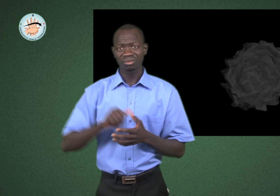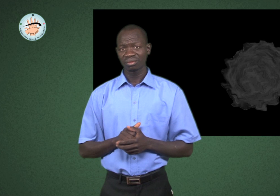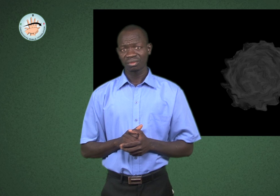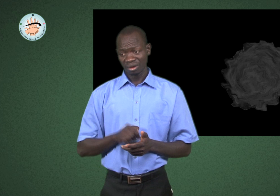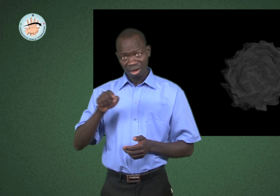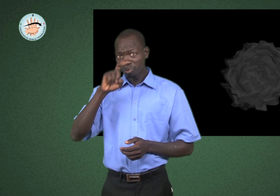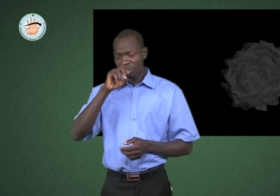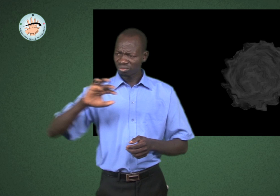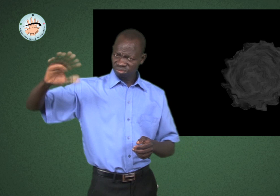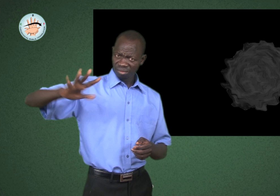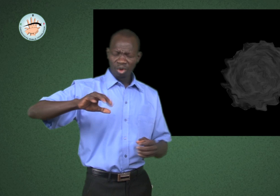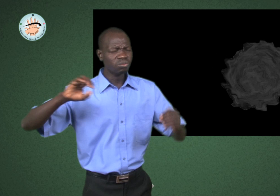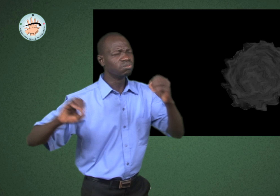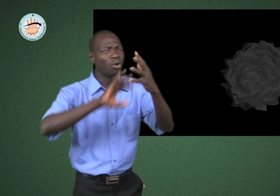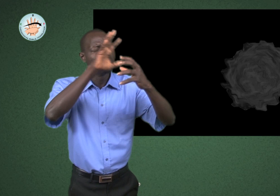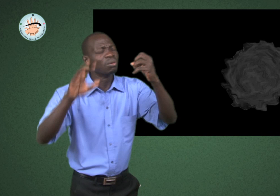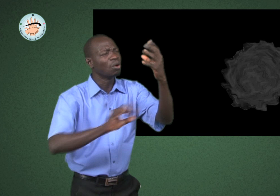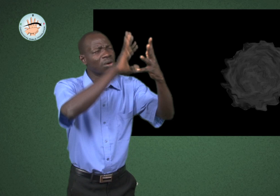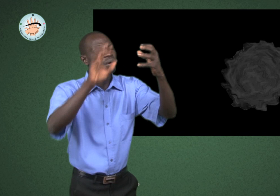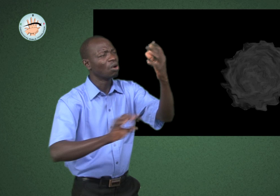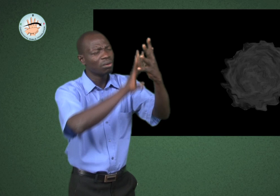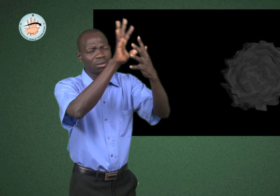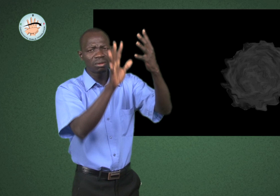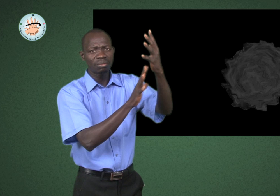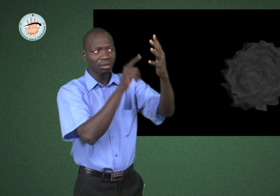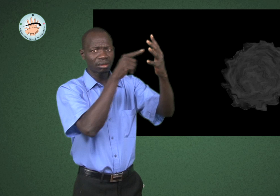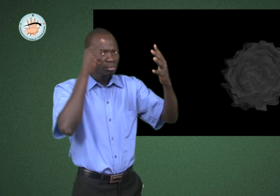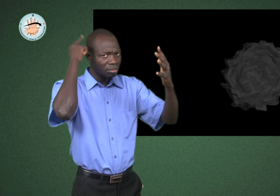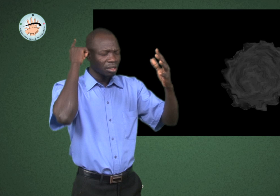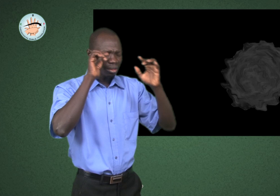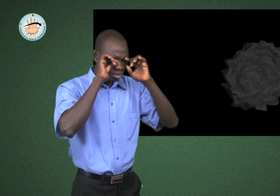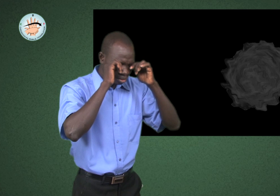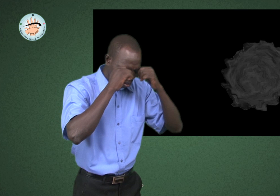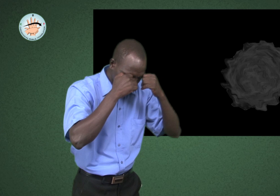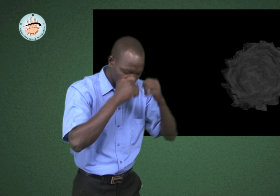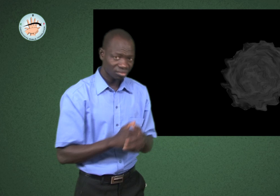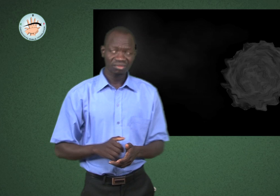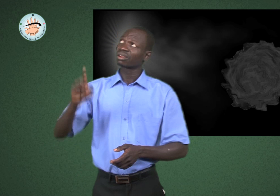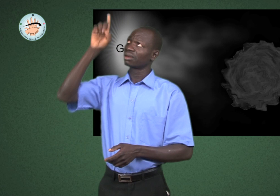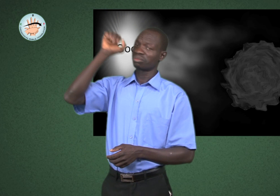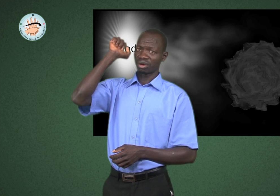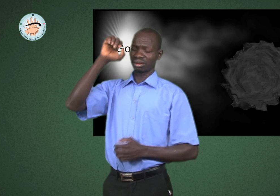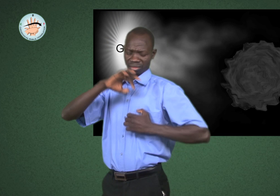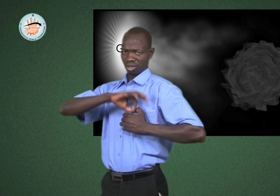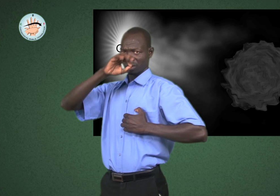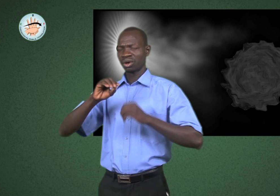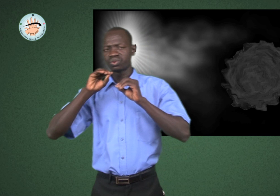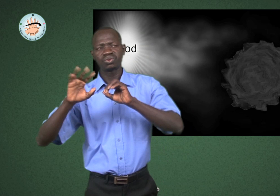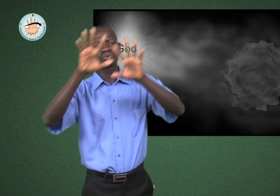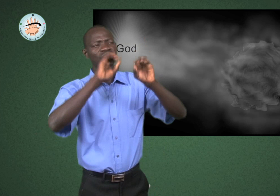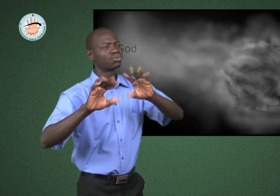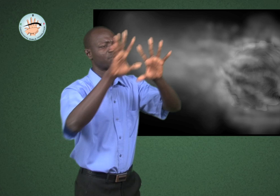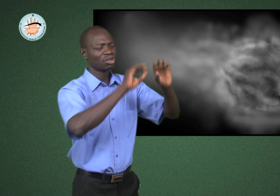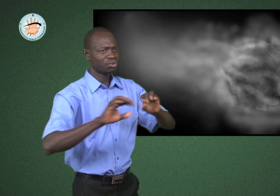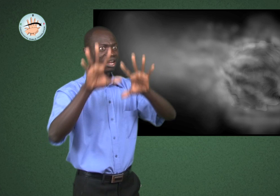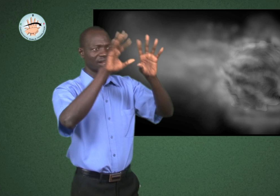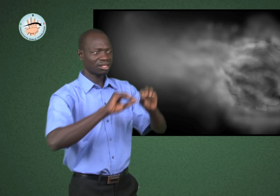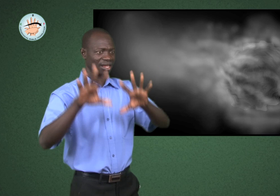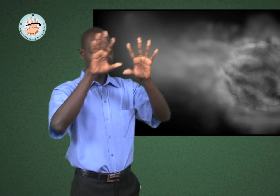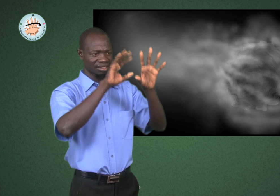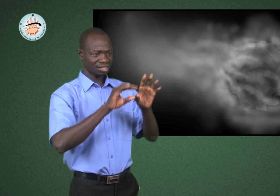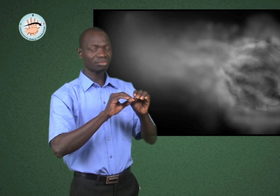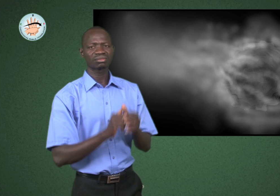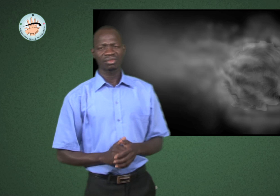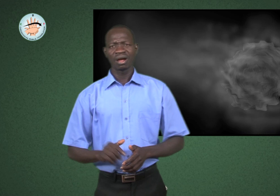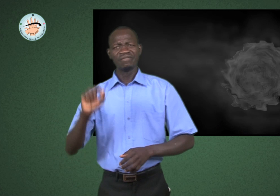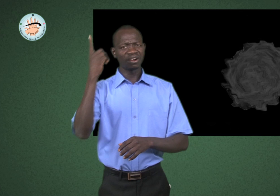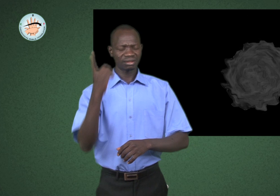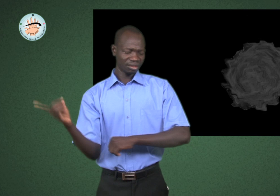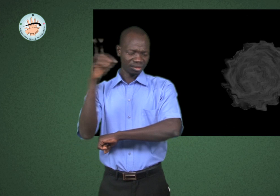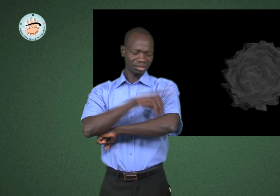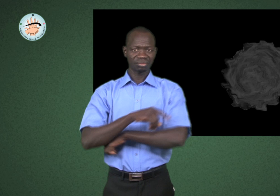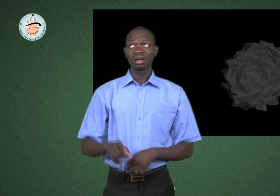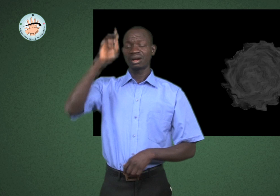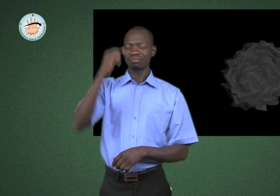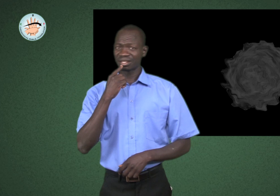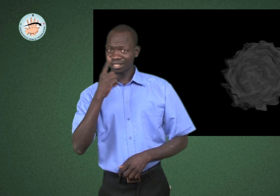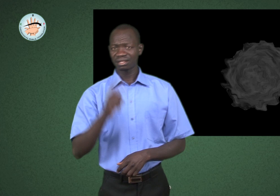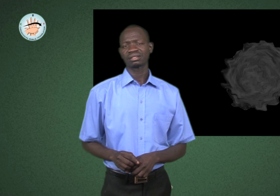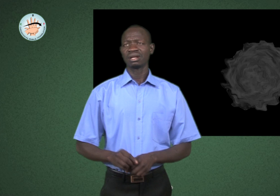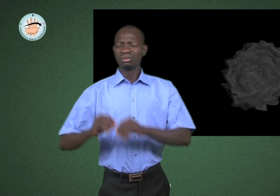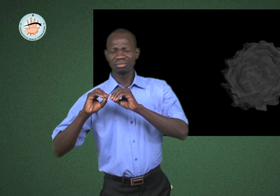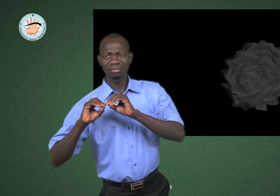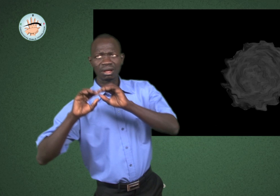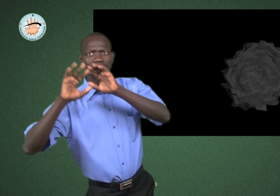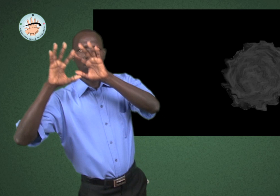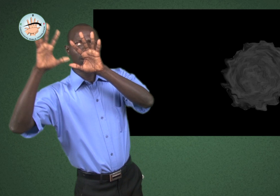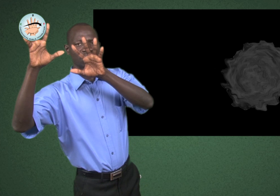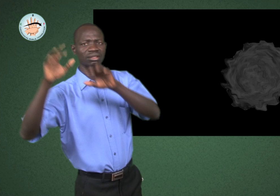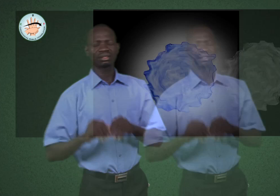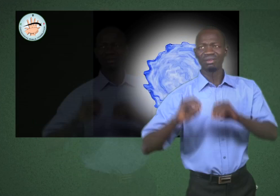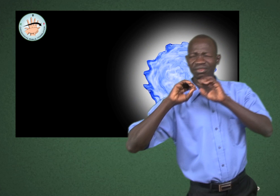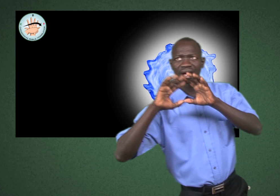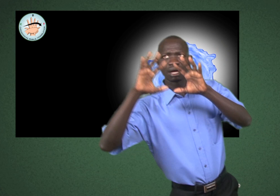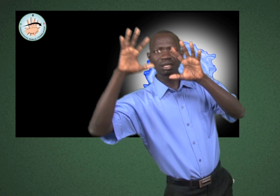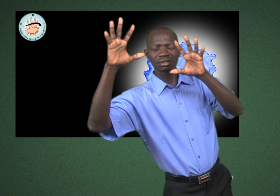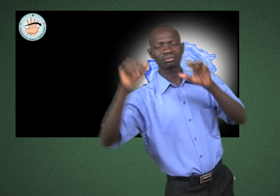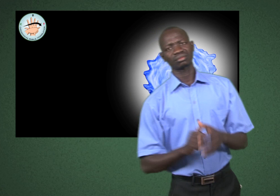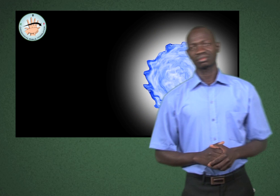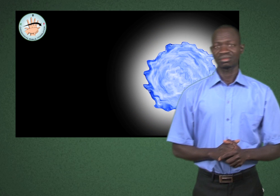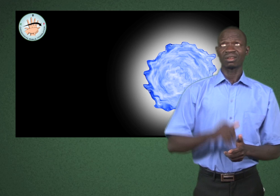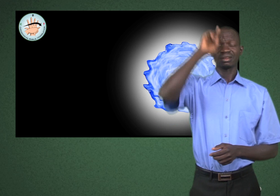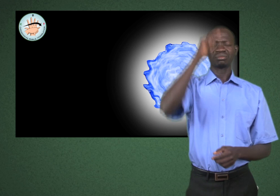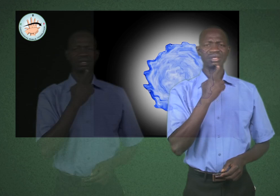And the Spirit of God was hovering over the surface of the waters. And God said, “Let there be light,” and there was light.